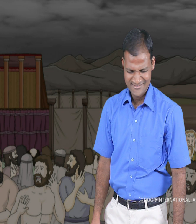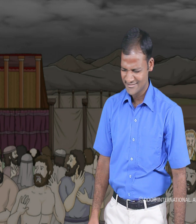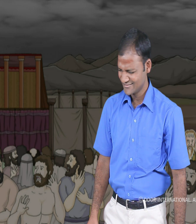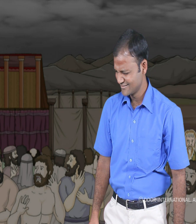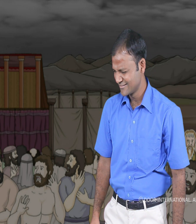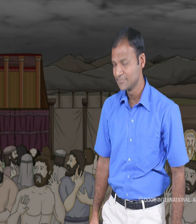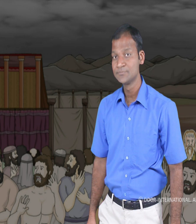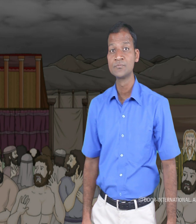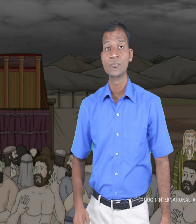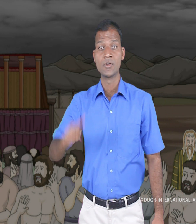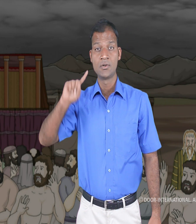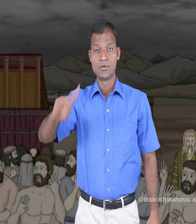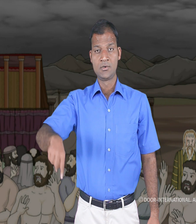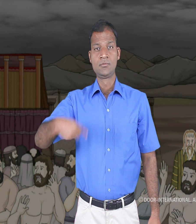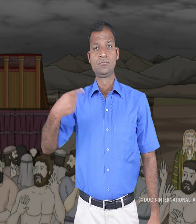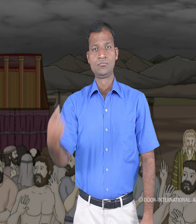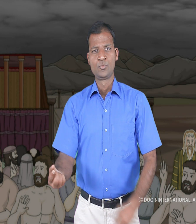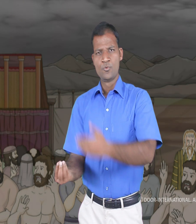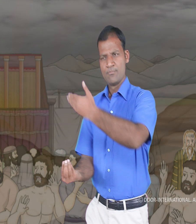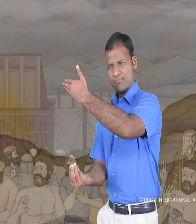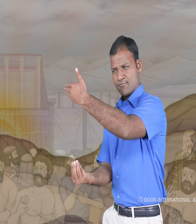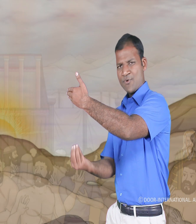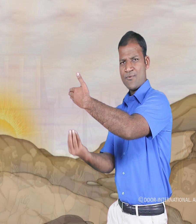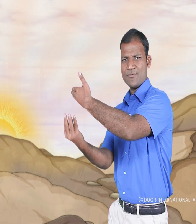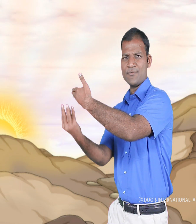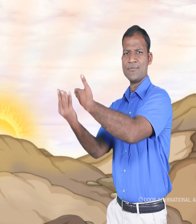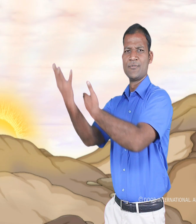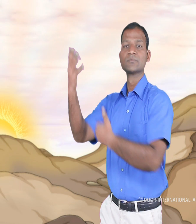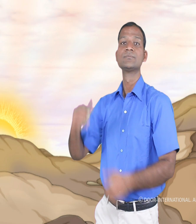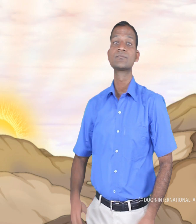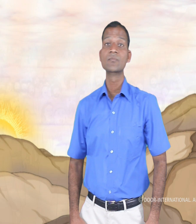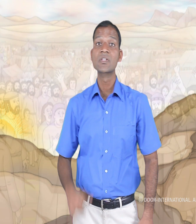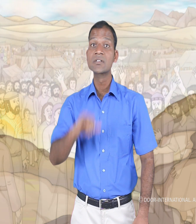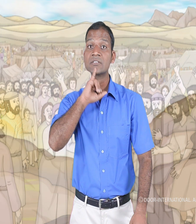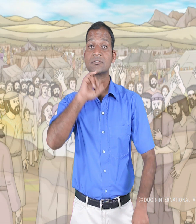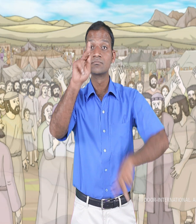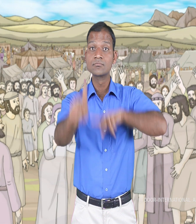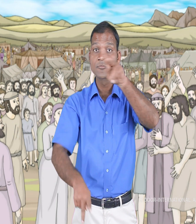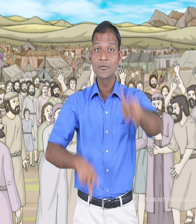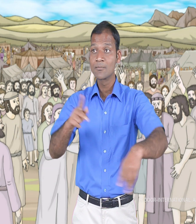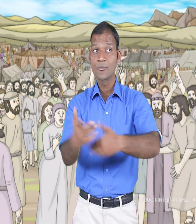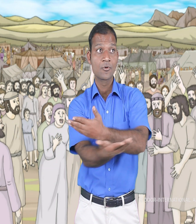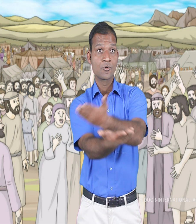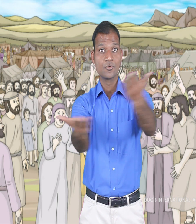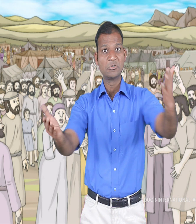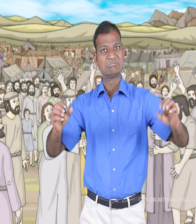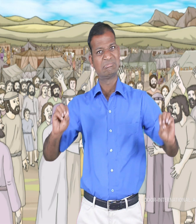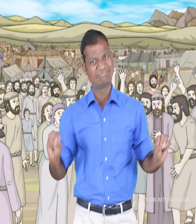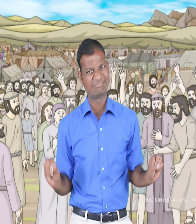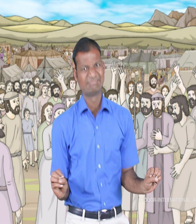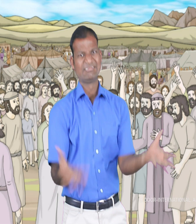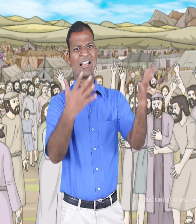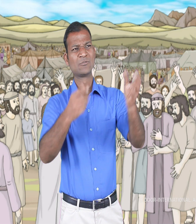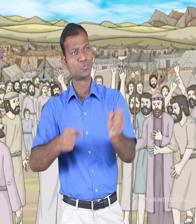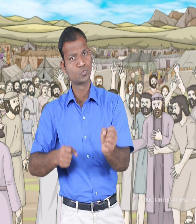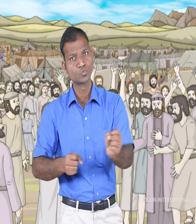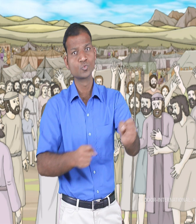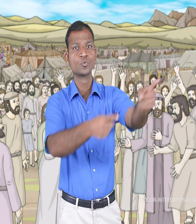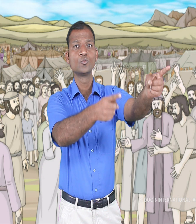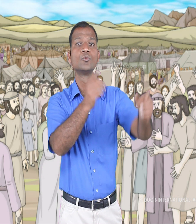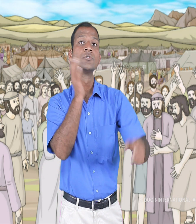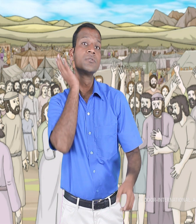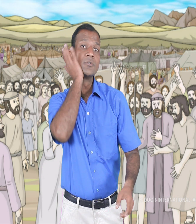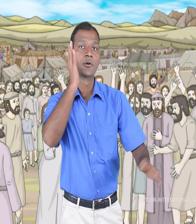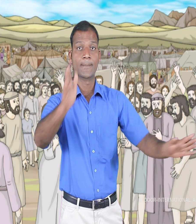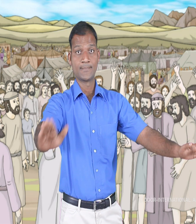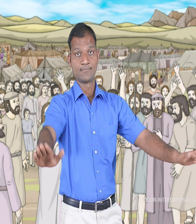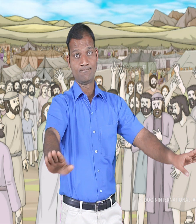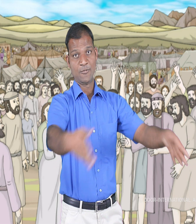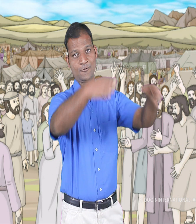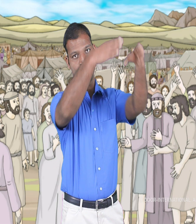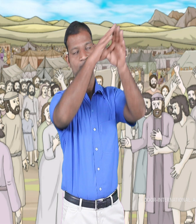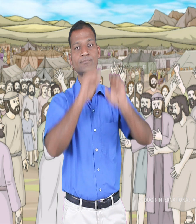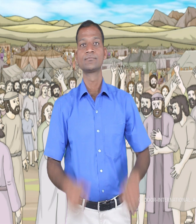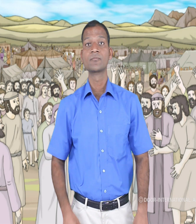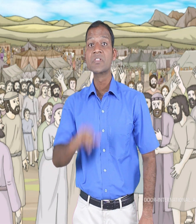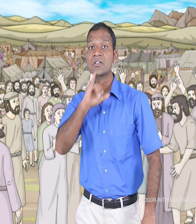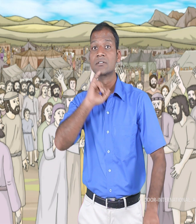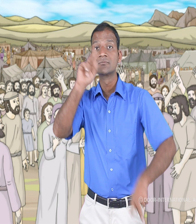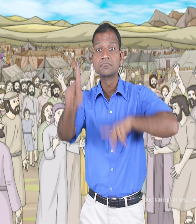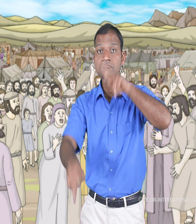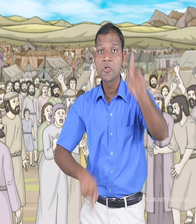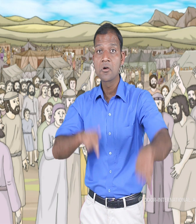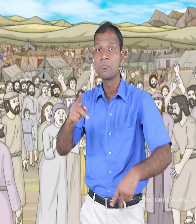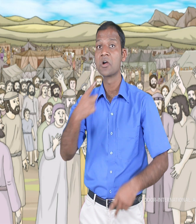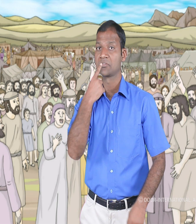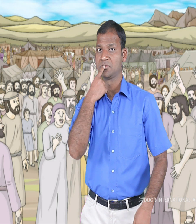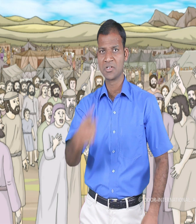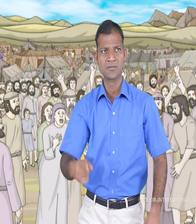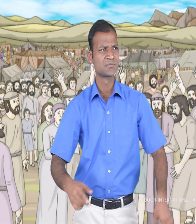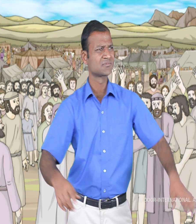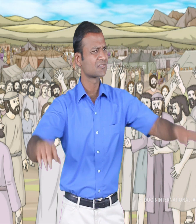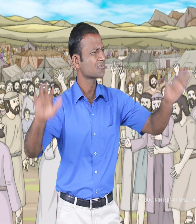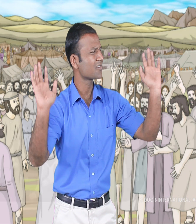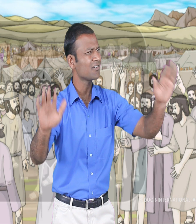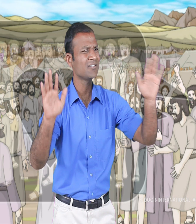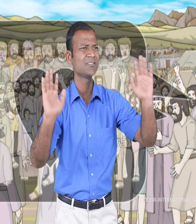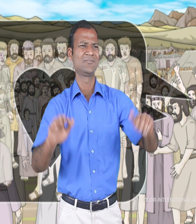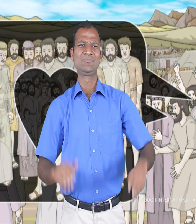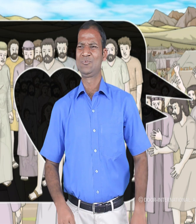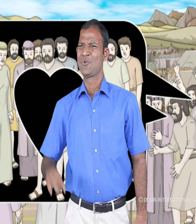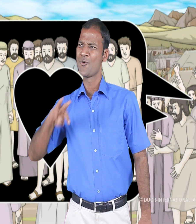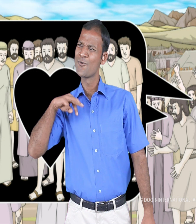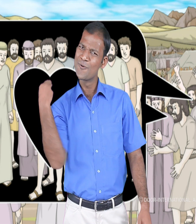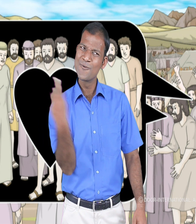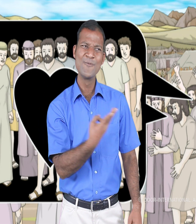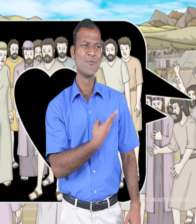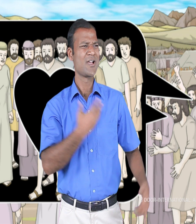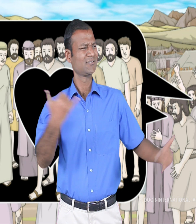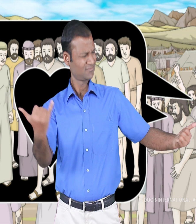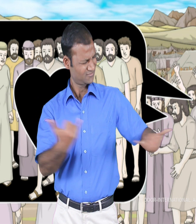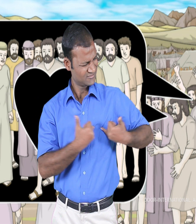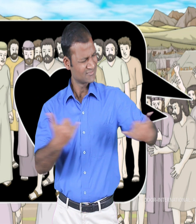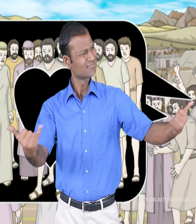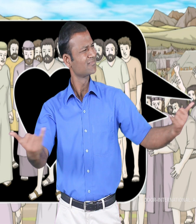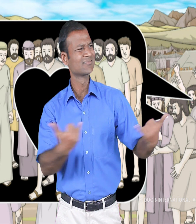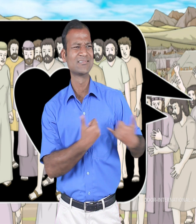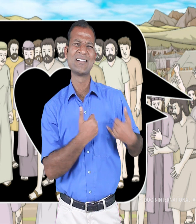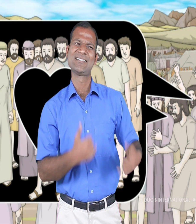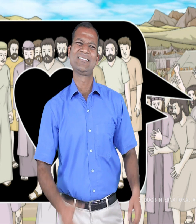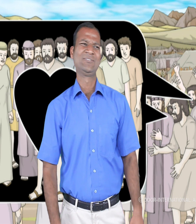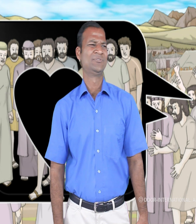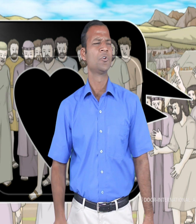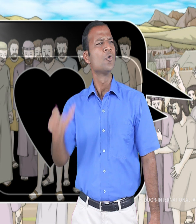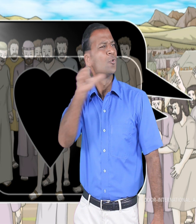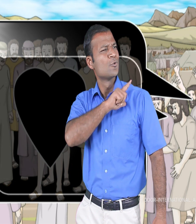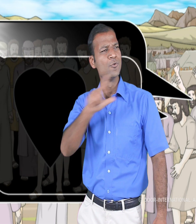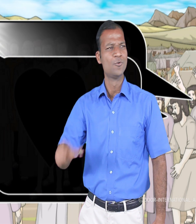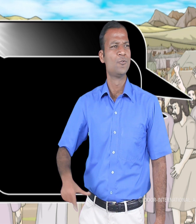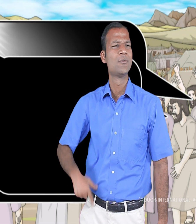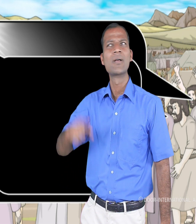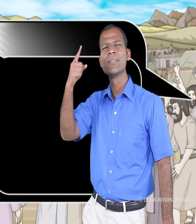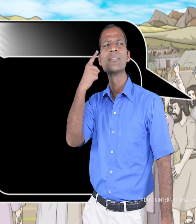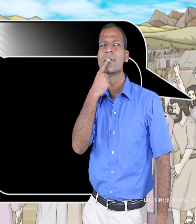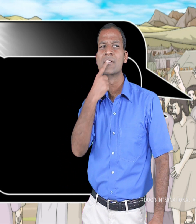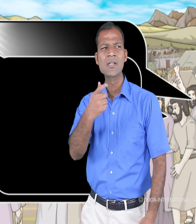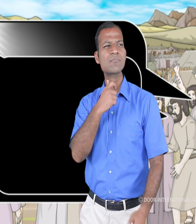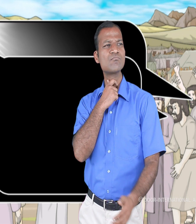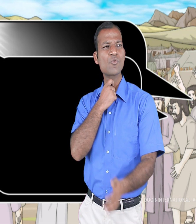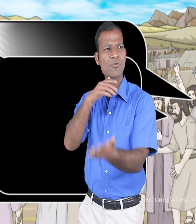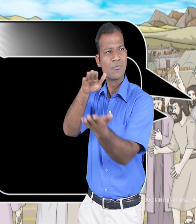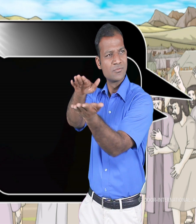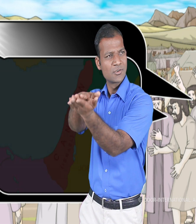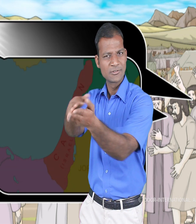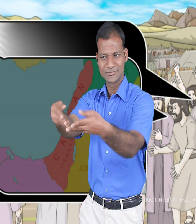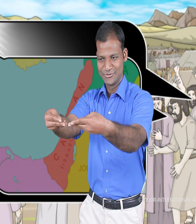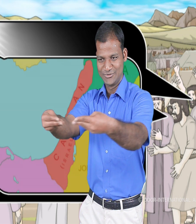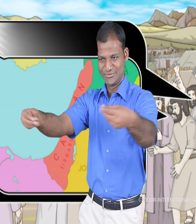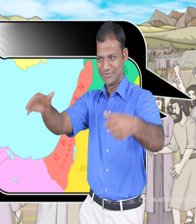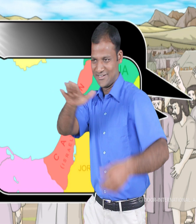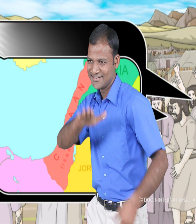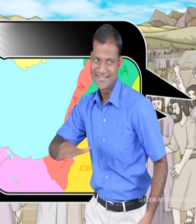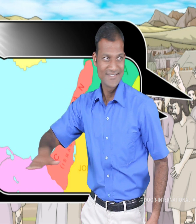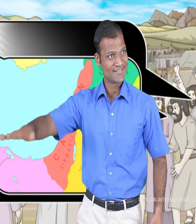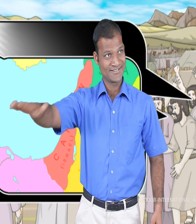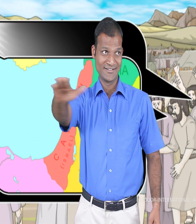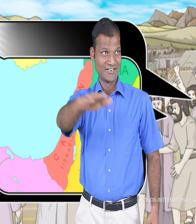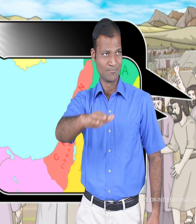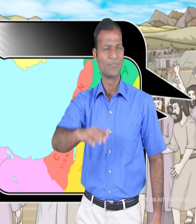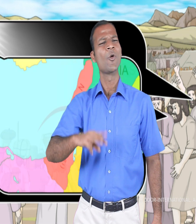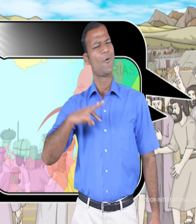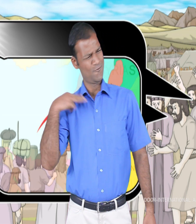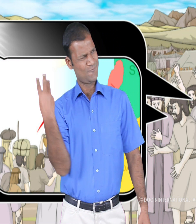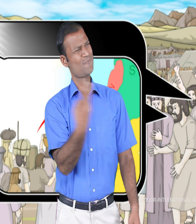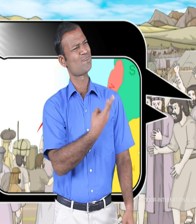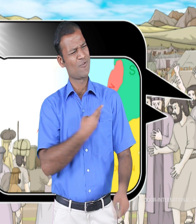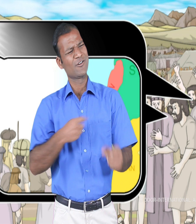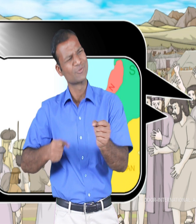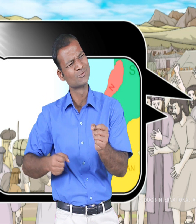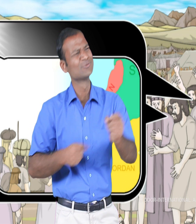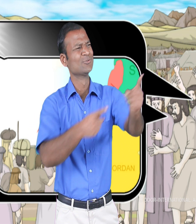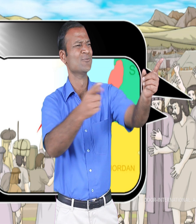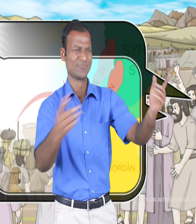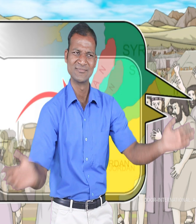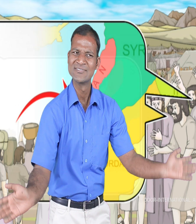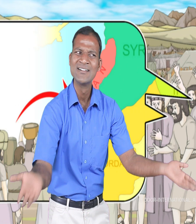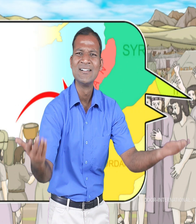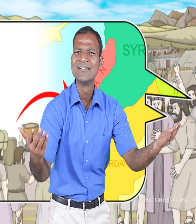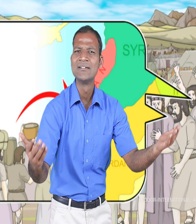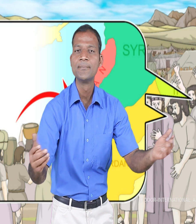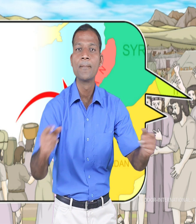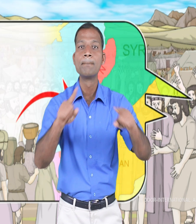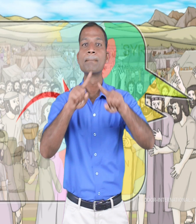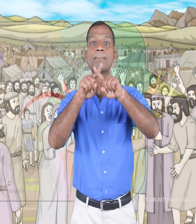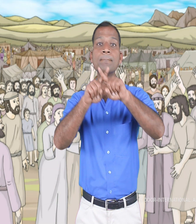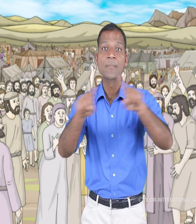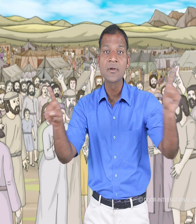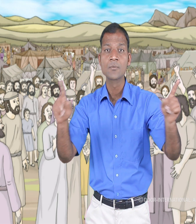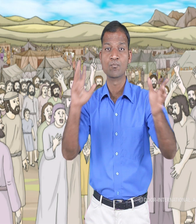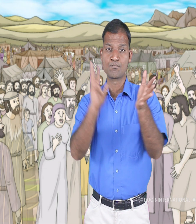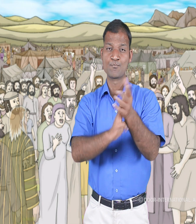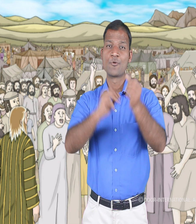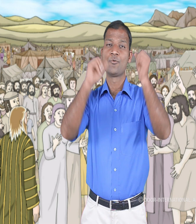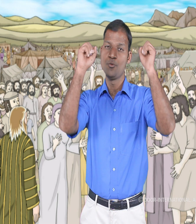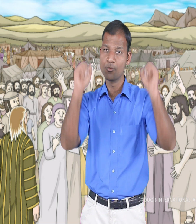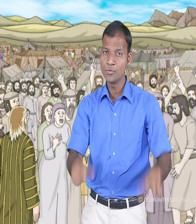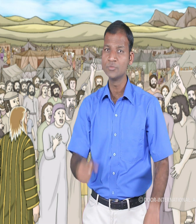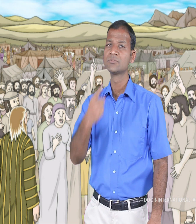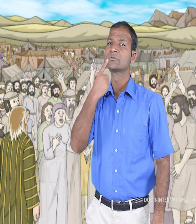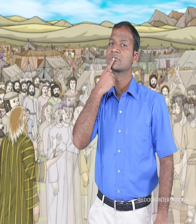Early the next morning they got up and went up toward the ridge of the hill country. “We have indeed sinned,” they said, “but we will go to the place the LORD has promised.”